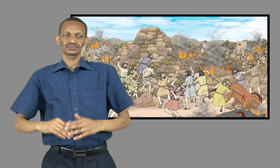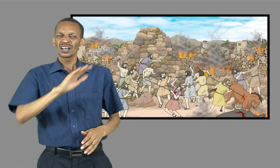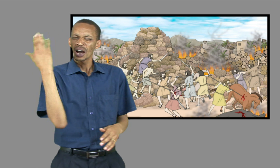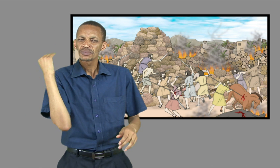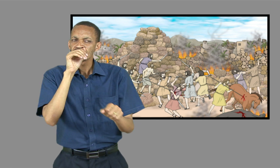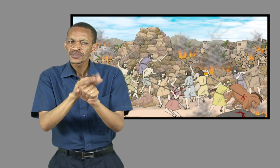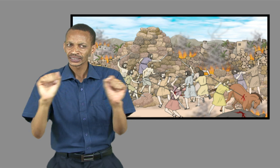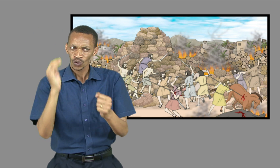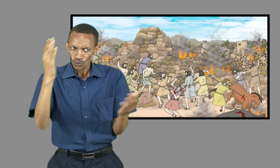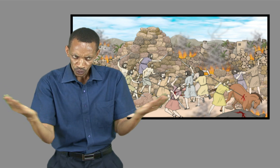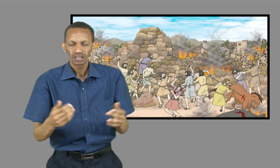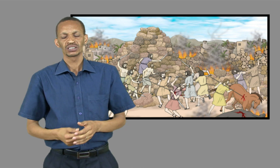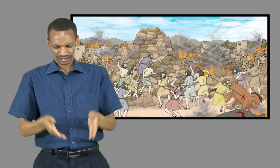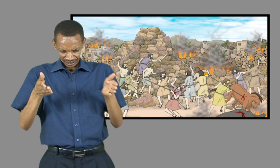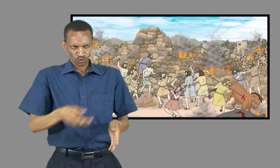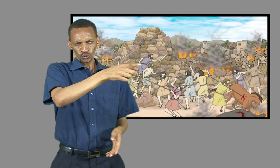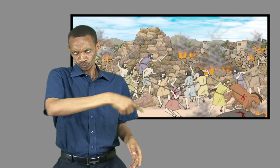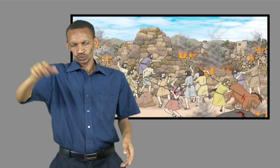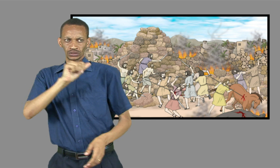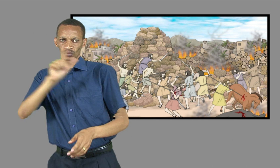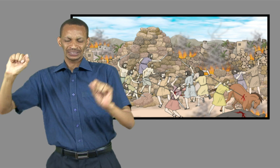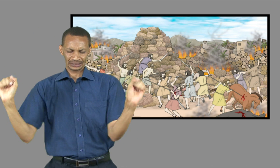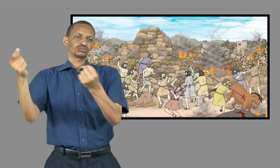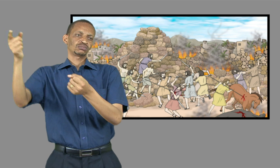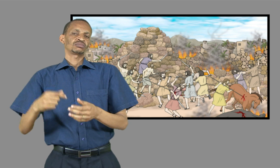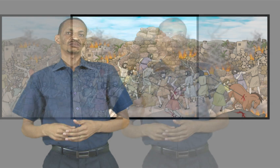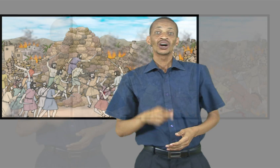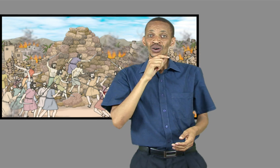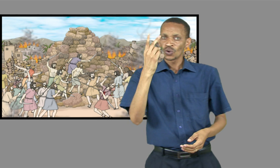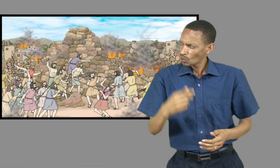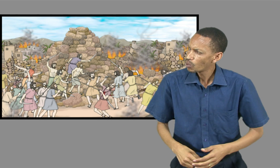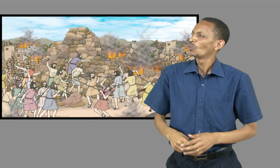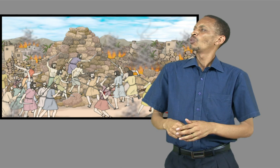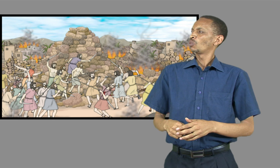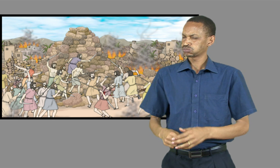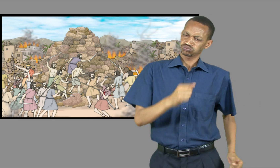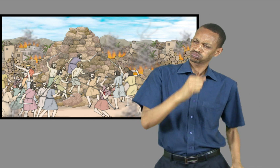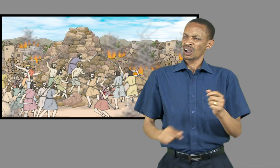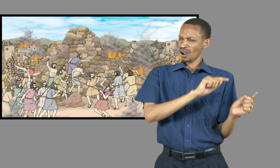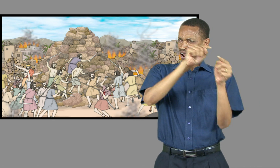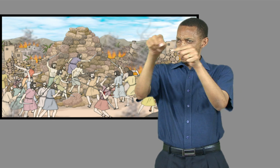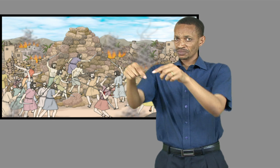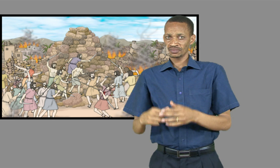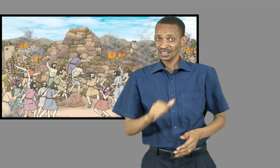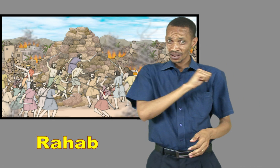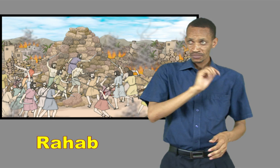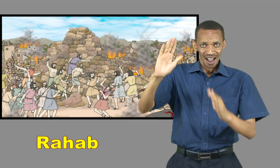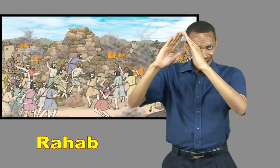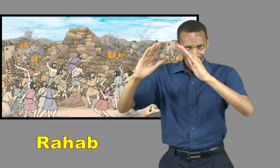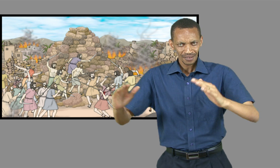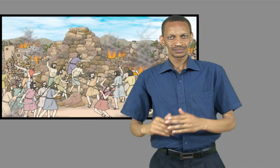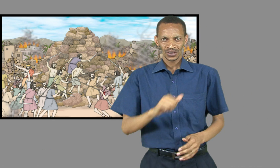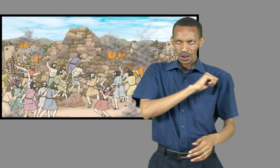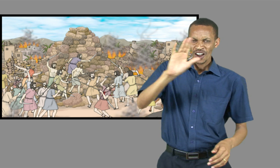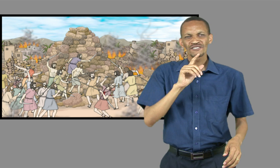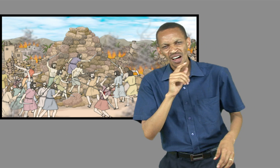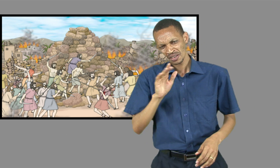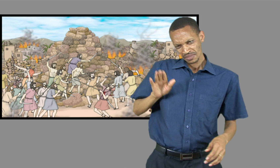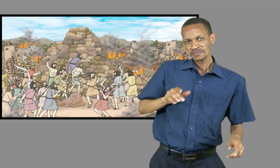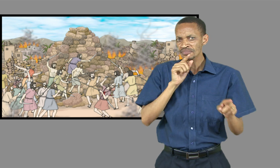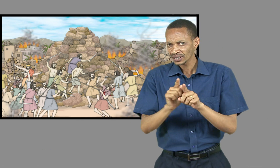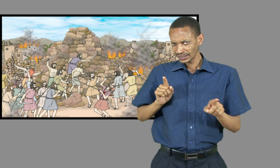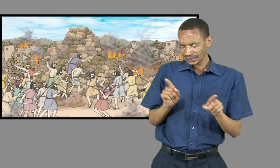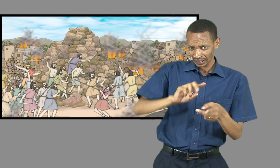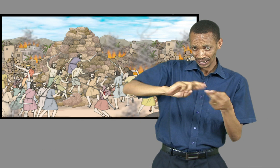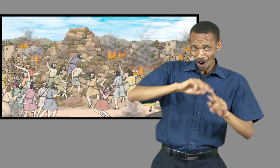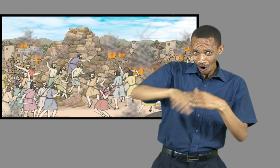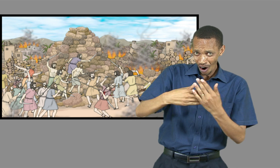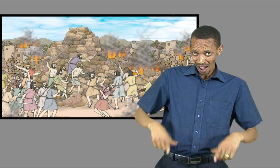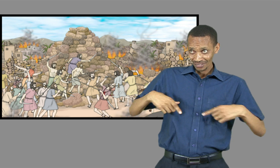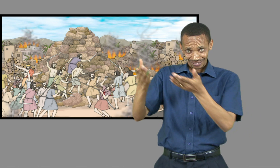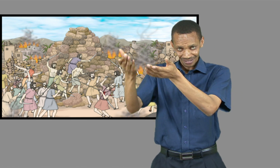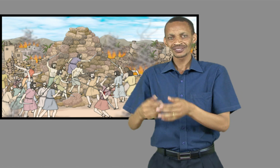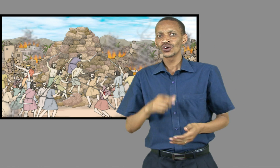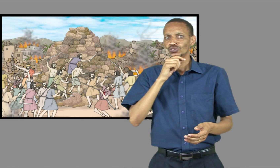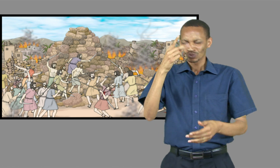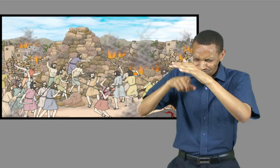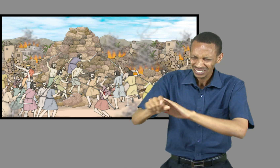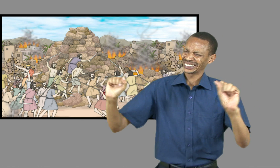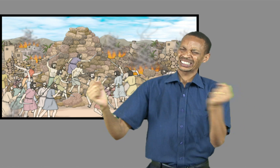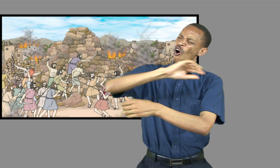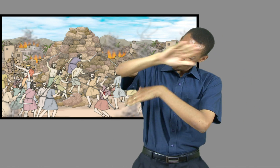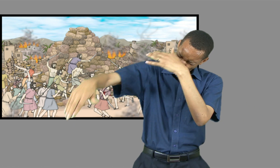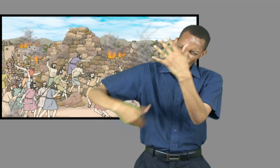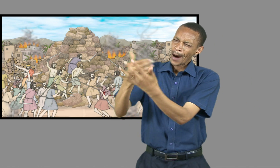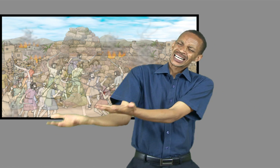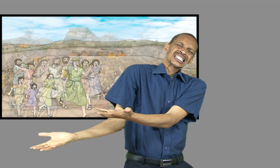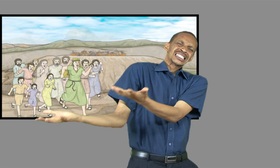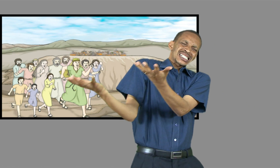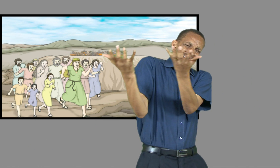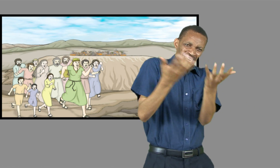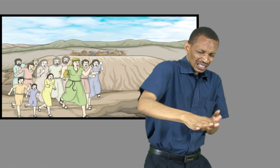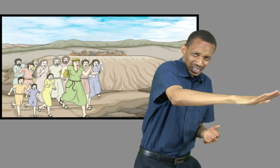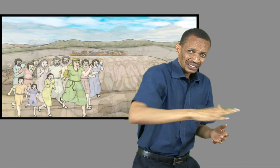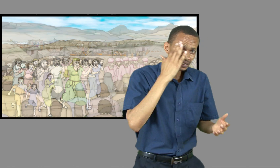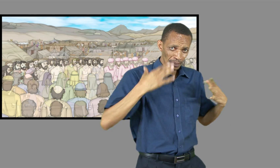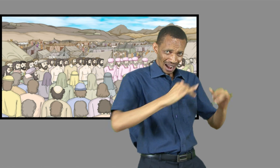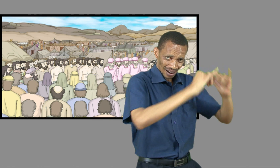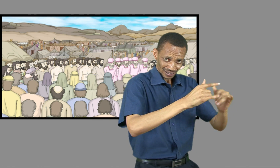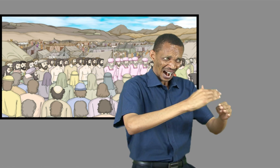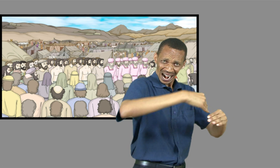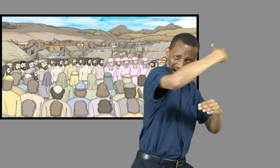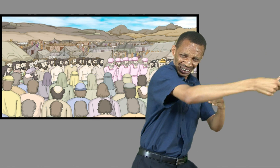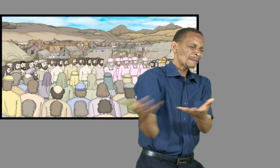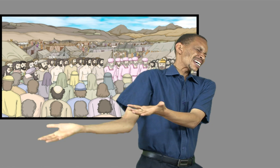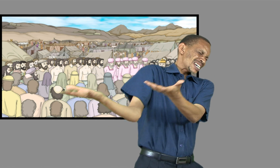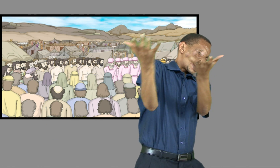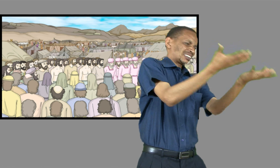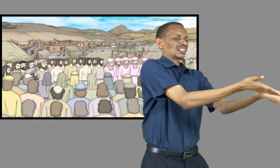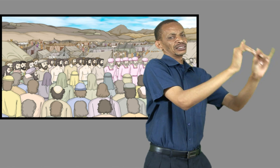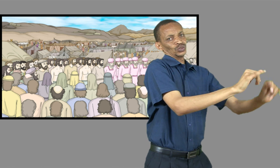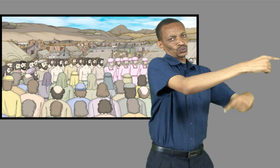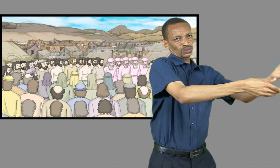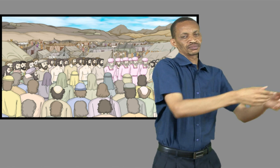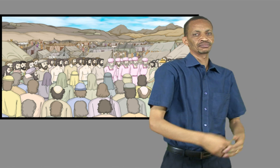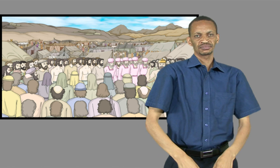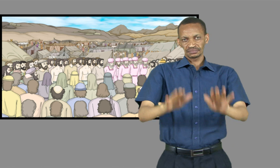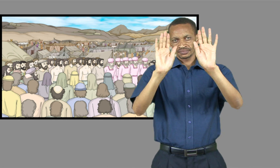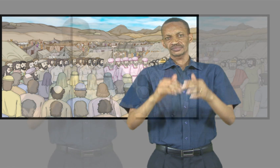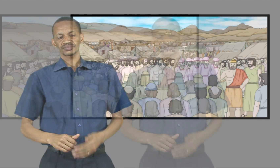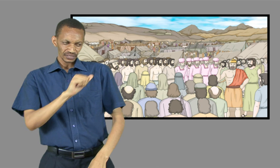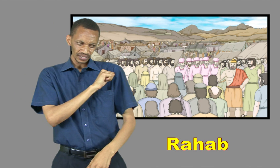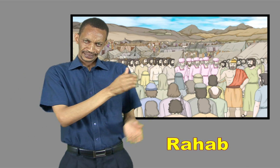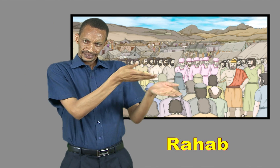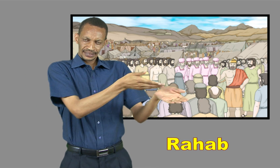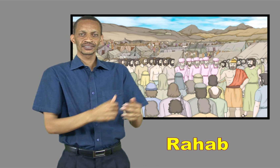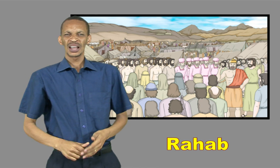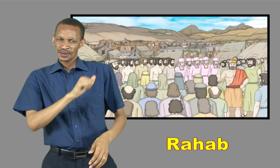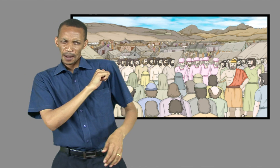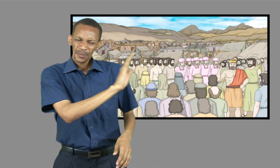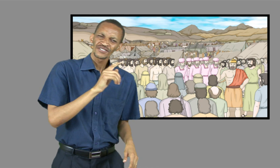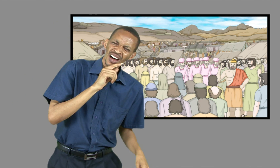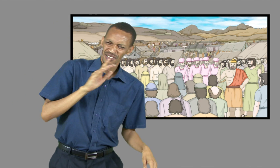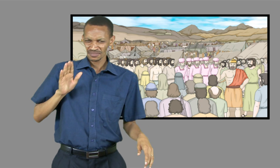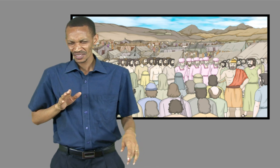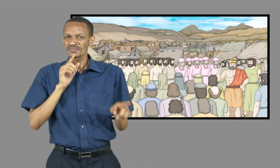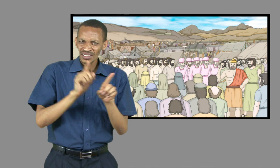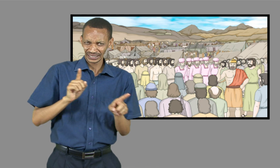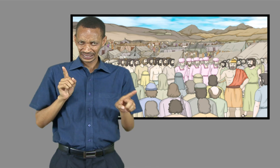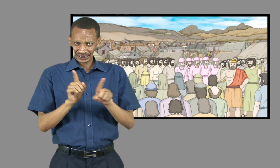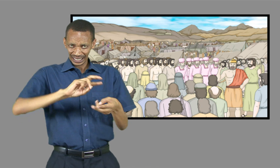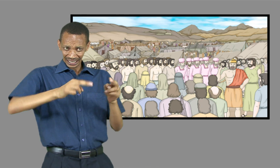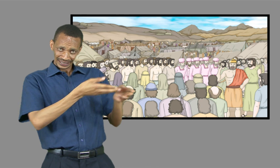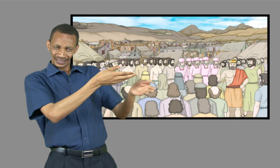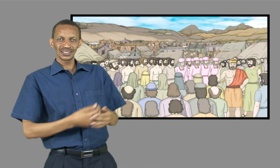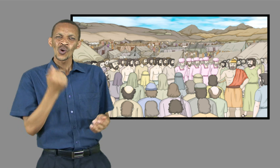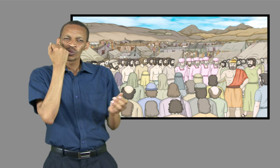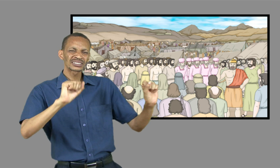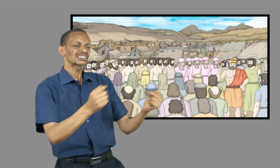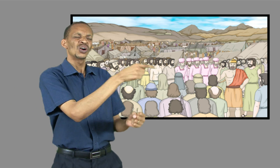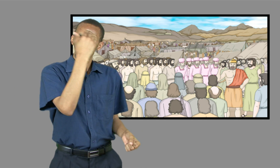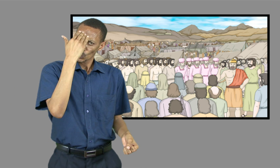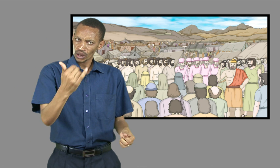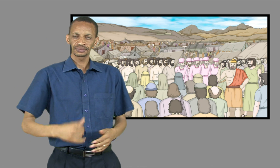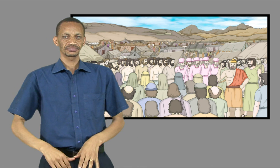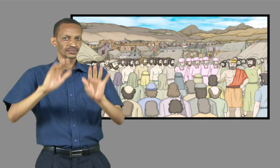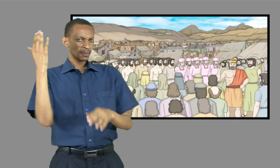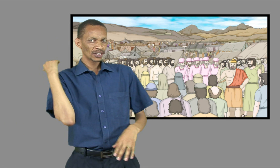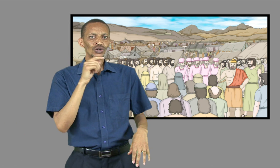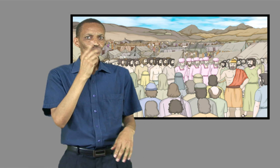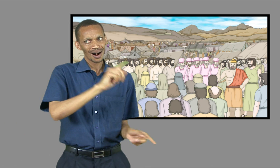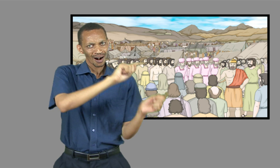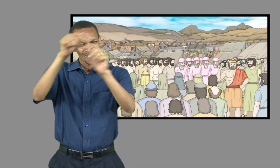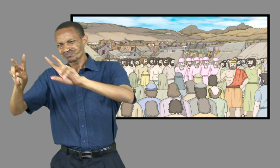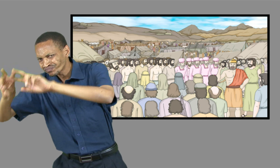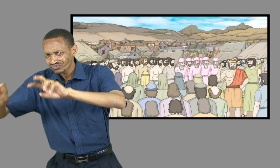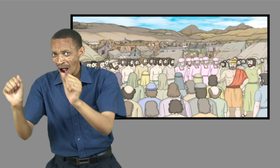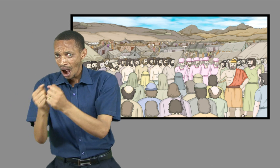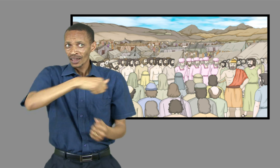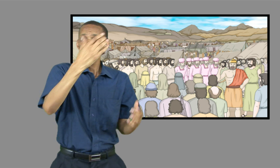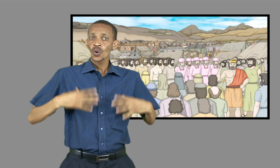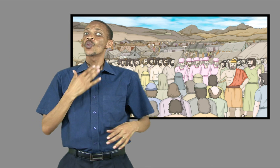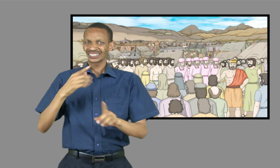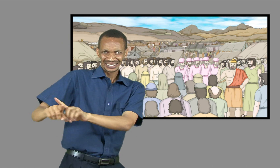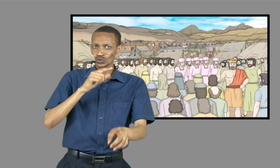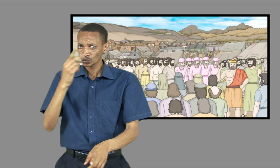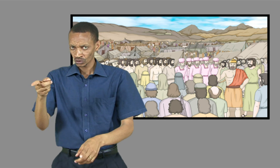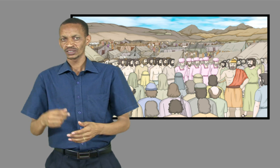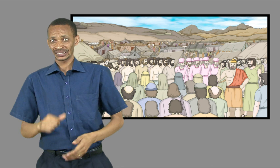So the young spies went in and brought out Rahab, her father and mother and brothers, and all who belonged to her. They brought out her whole family and settled them outside the camp of Israel. Then the Israelites burned up the city and everything in it. However, they put the silver and gold and articles of bronze and iron into the treasury of the LORD’s house.